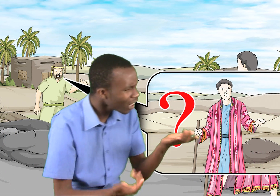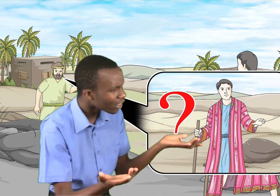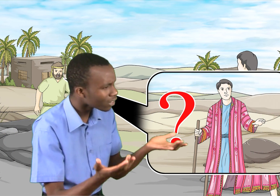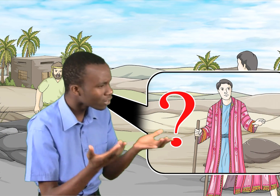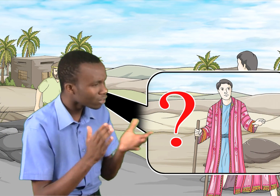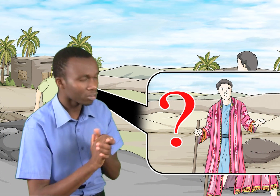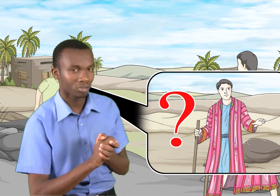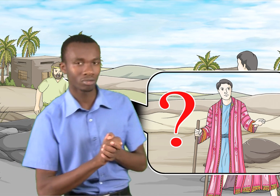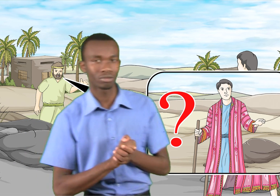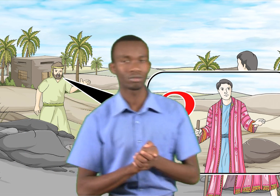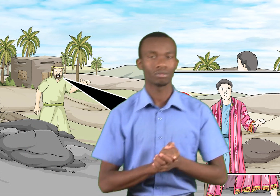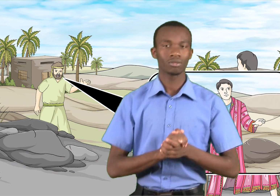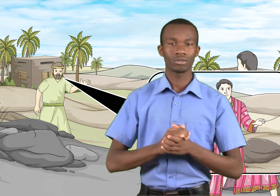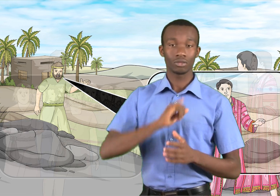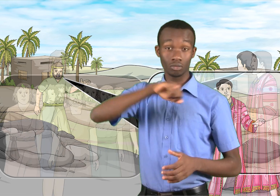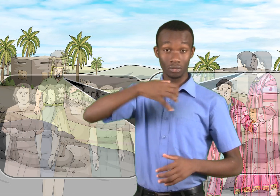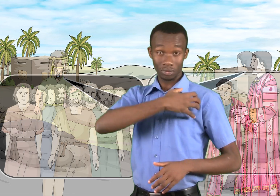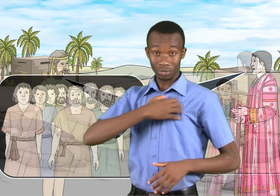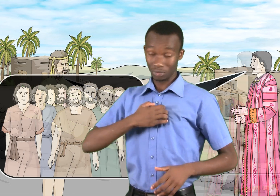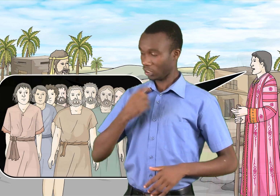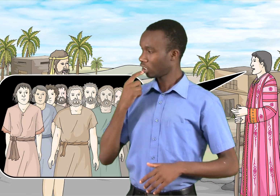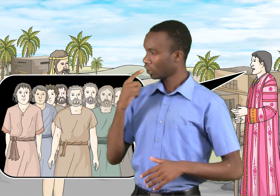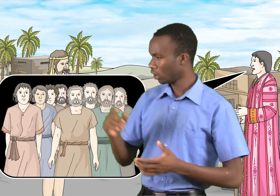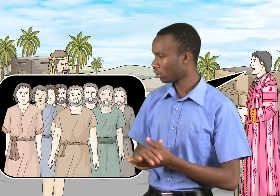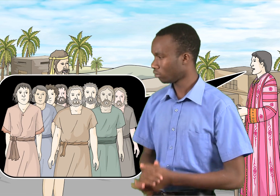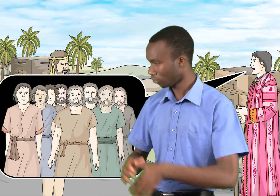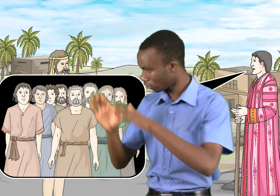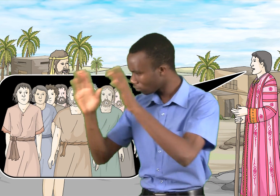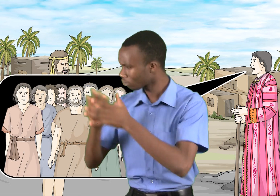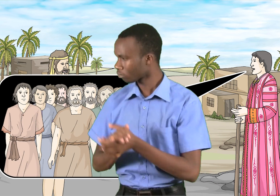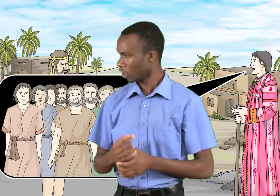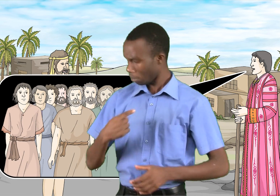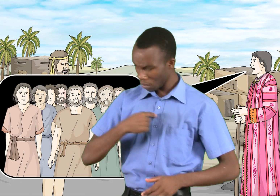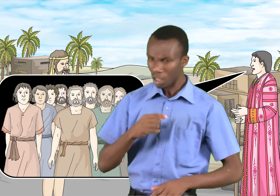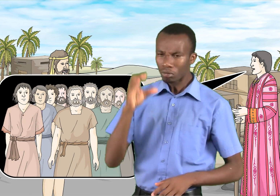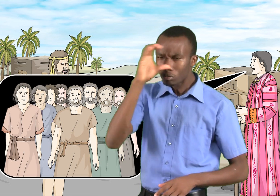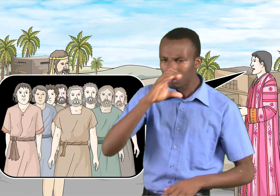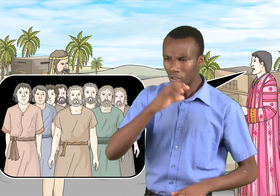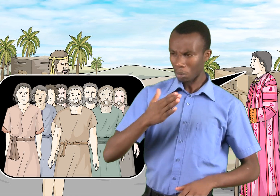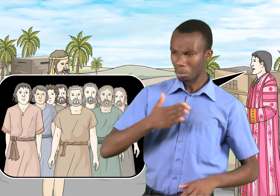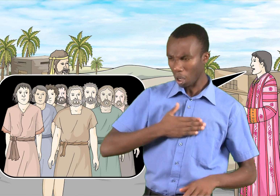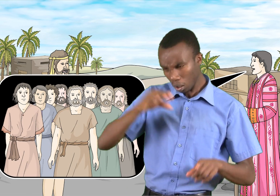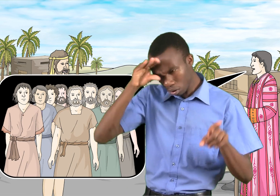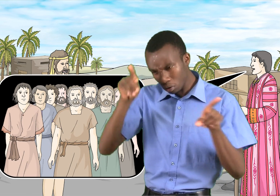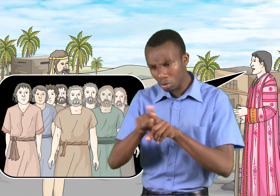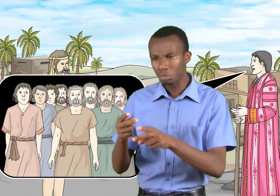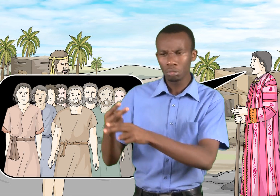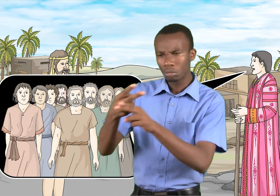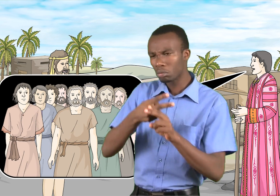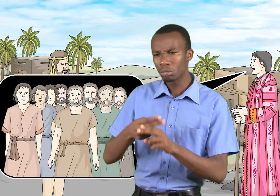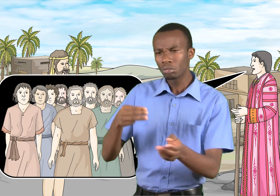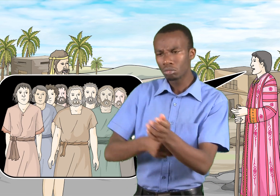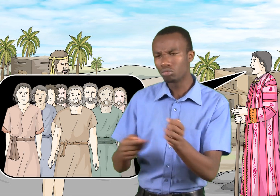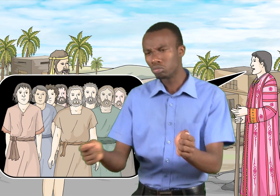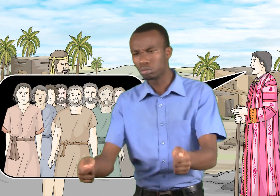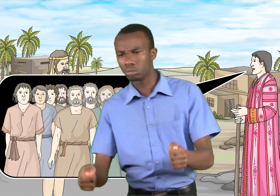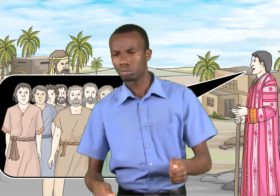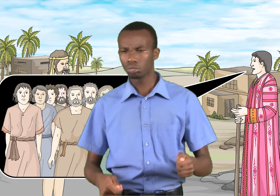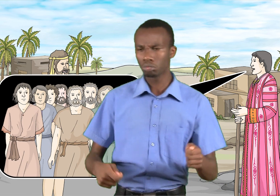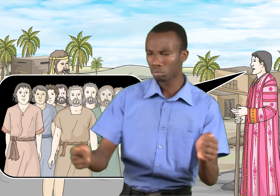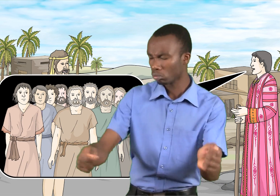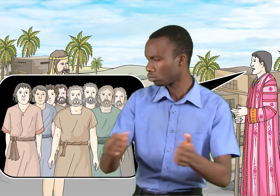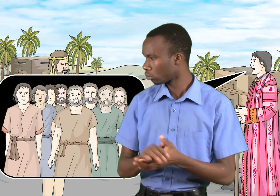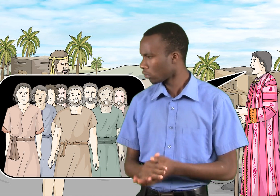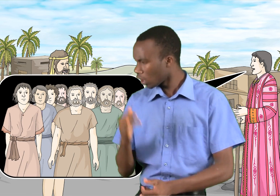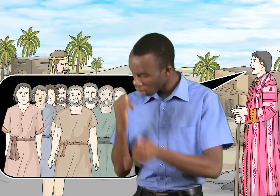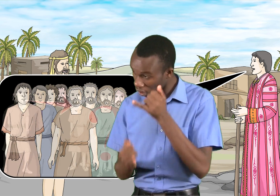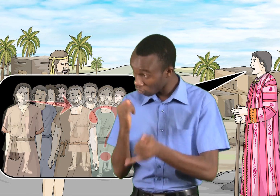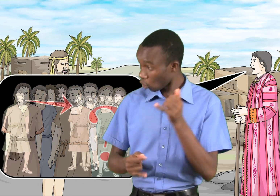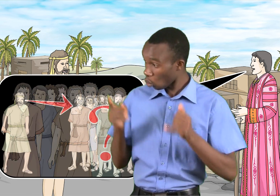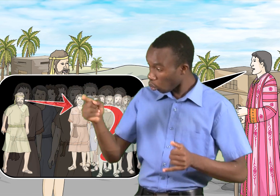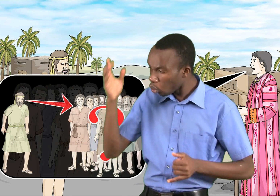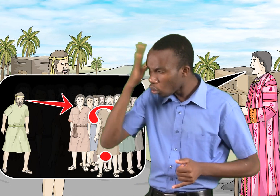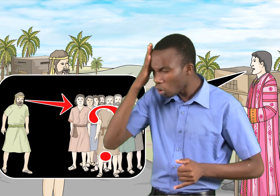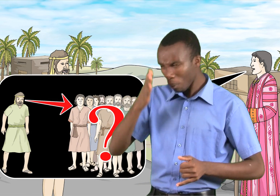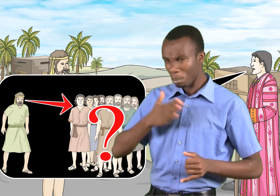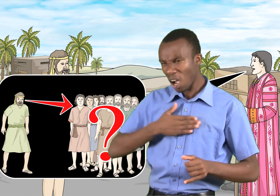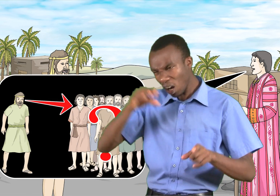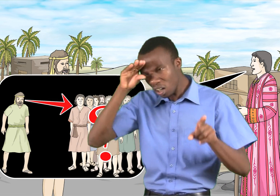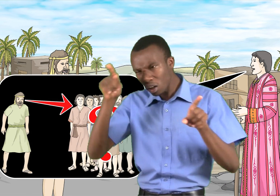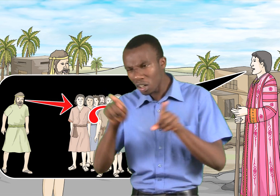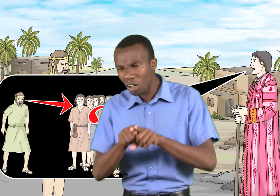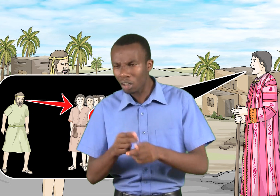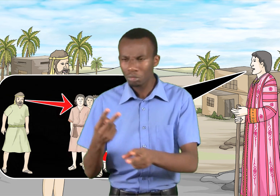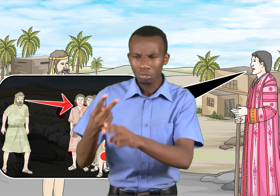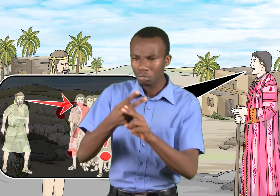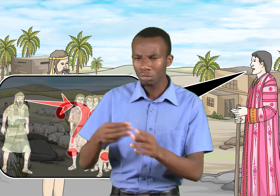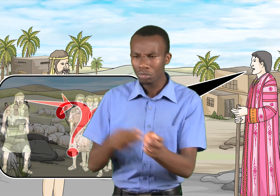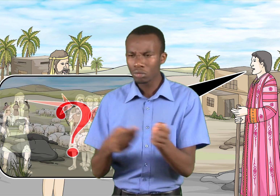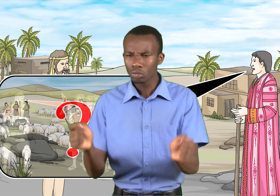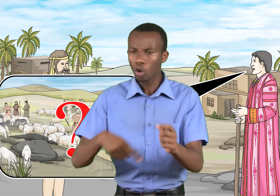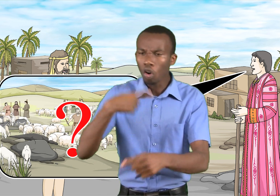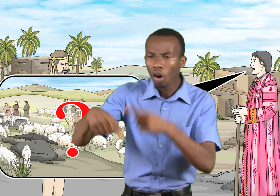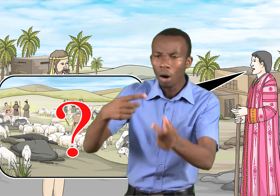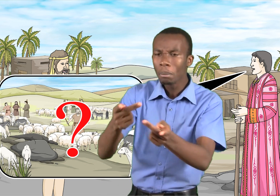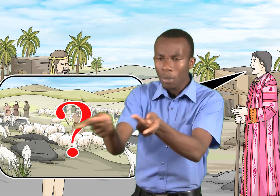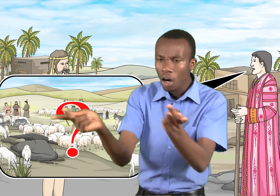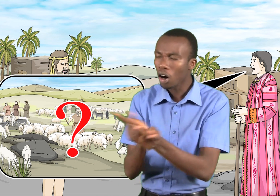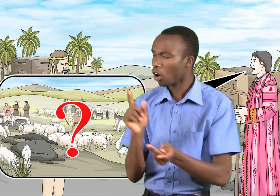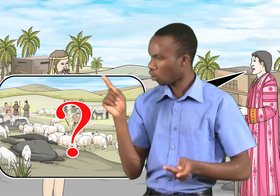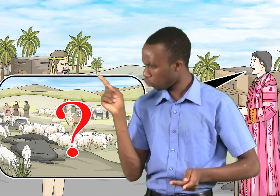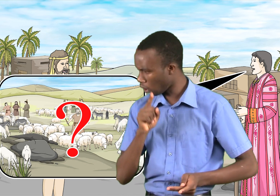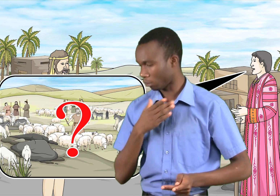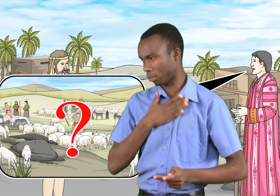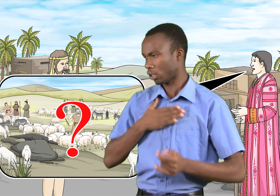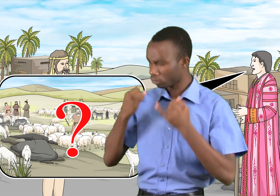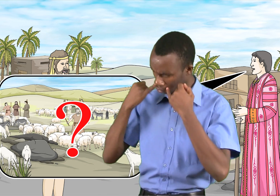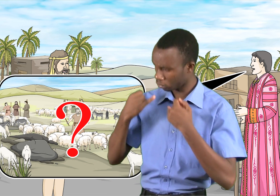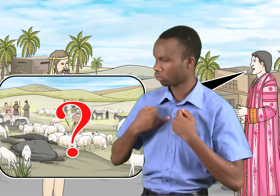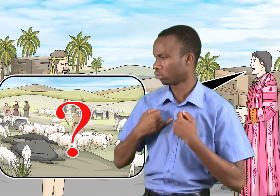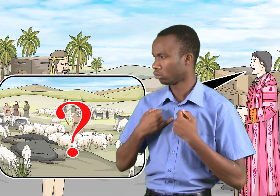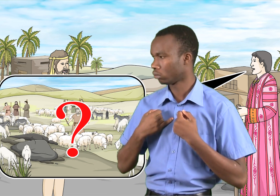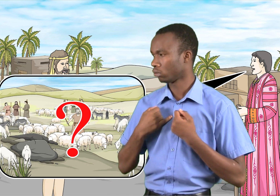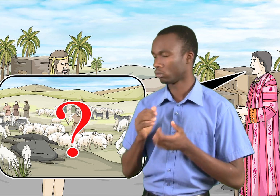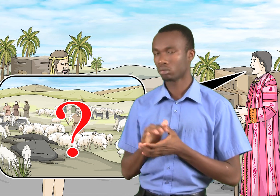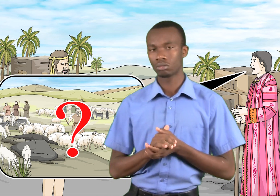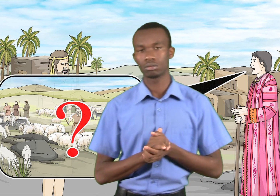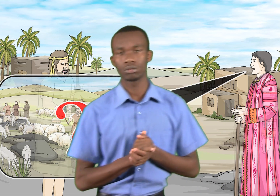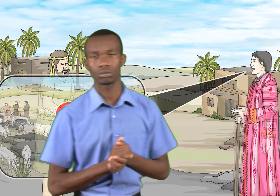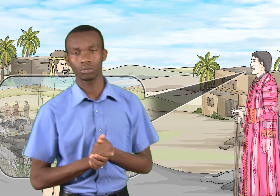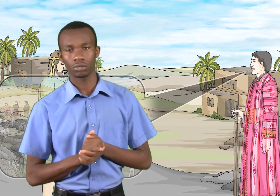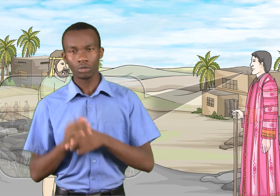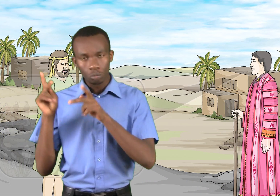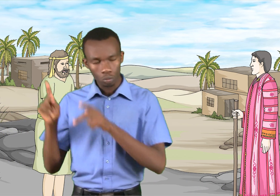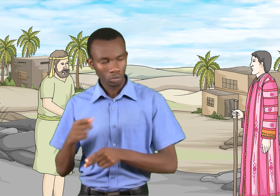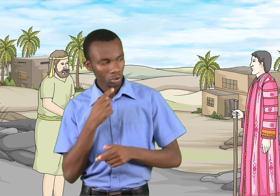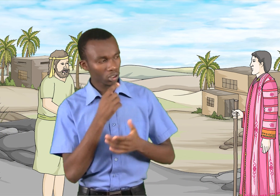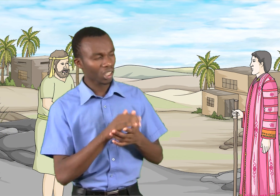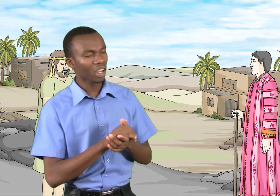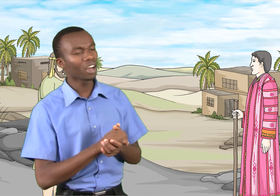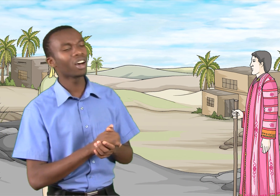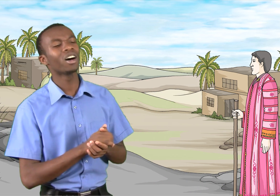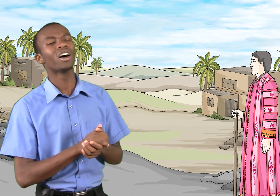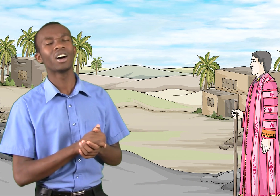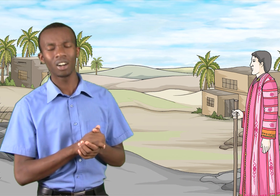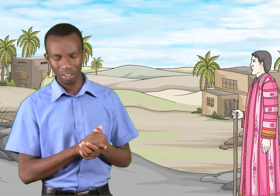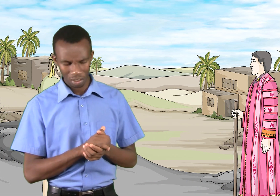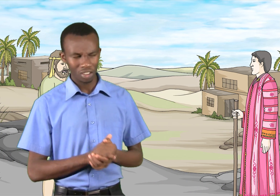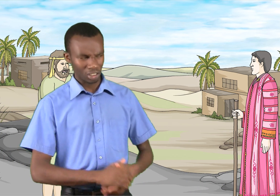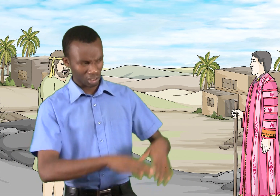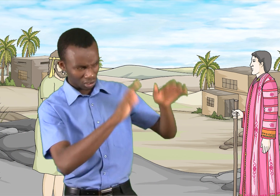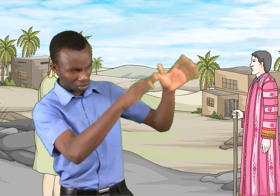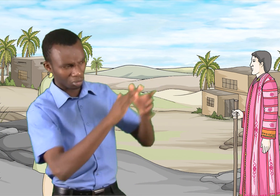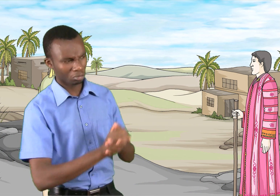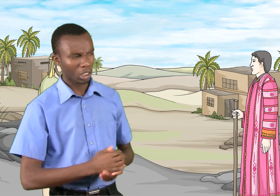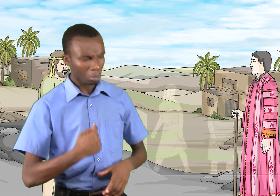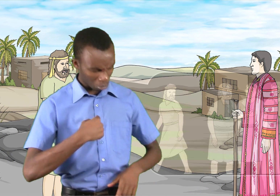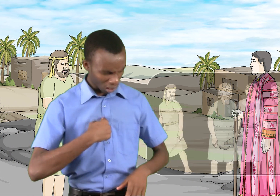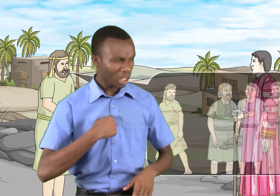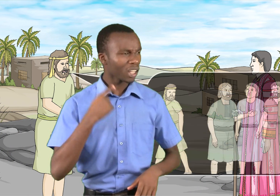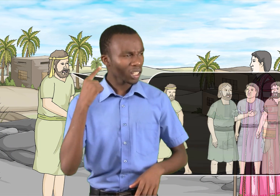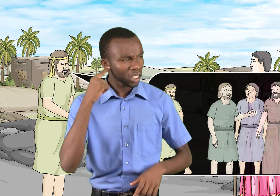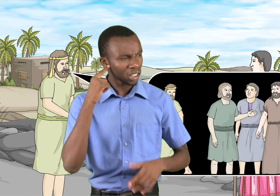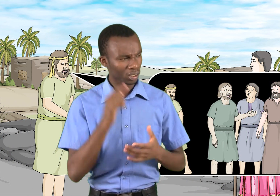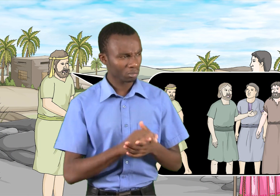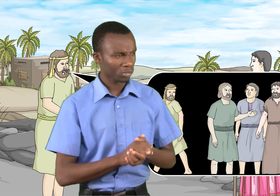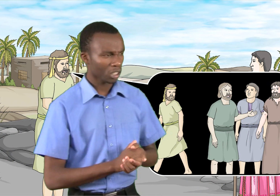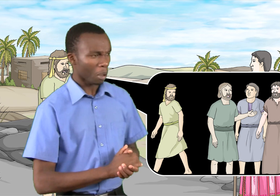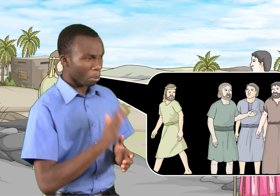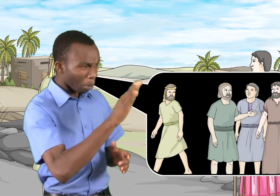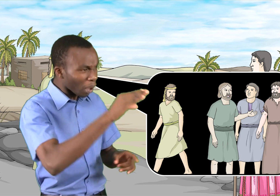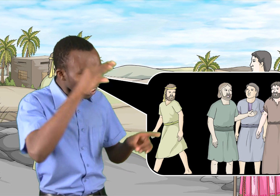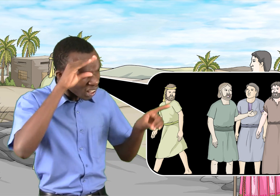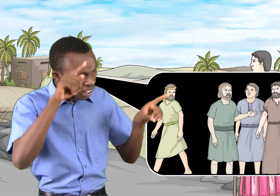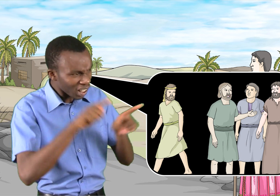“I am looking for my brothers,” Joseph replied. “Can you please tell me where they are pasturing their flocks?”